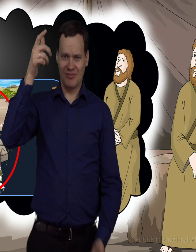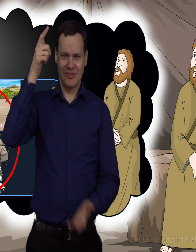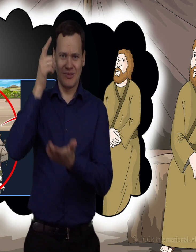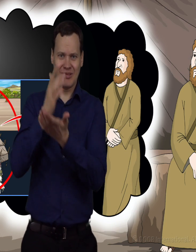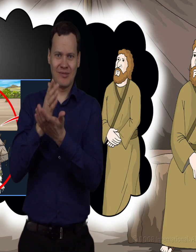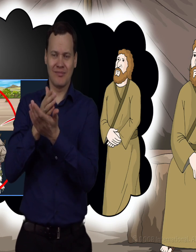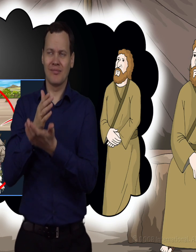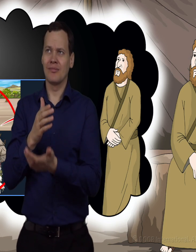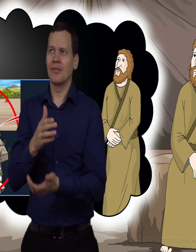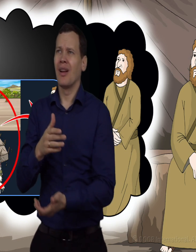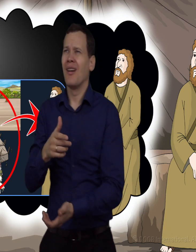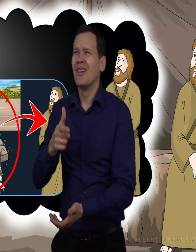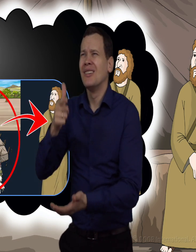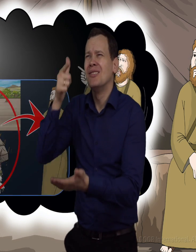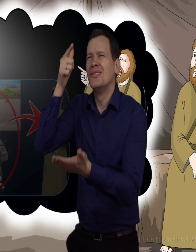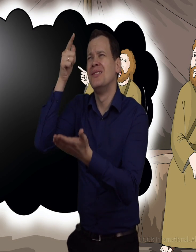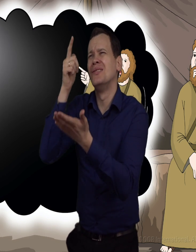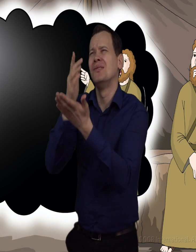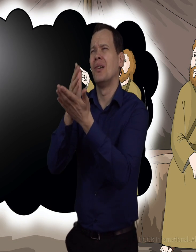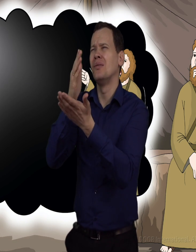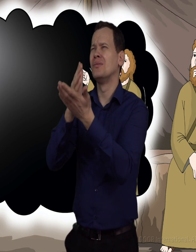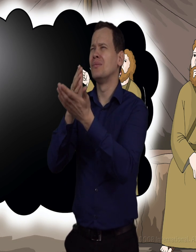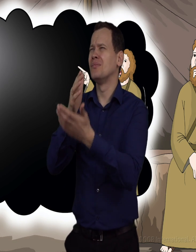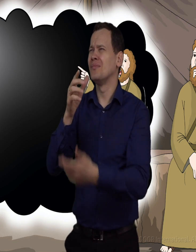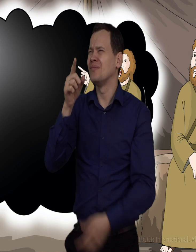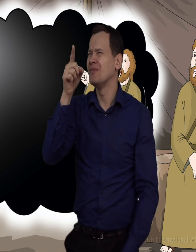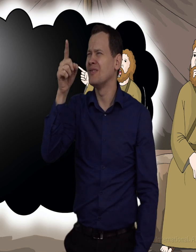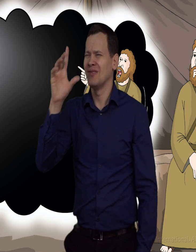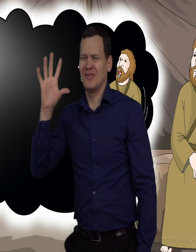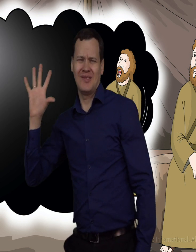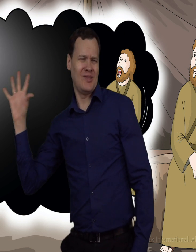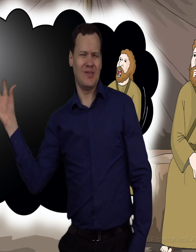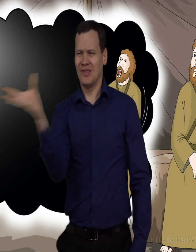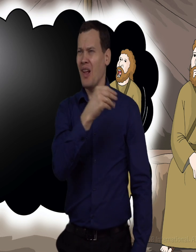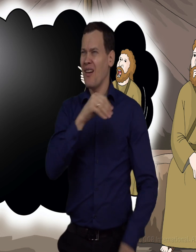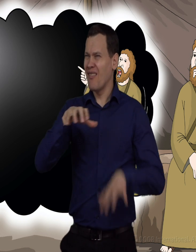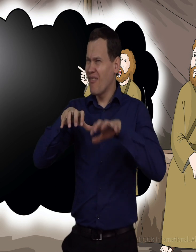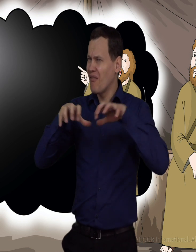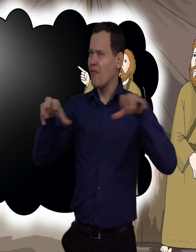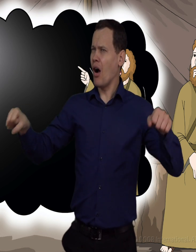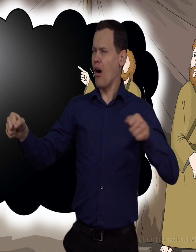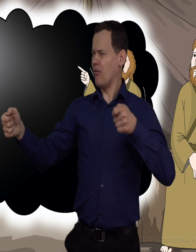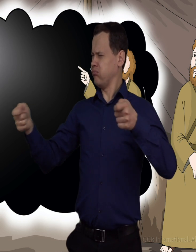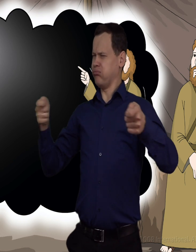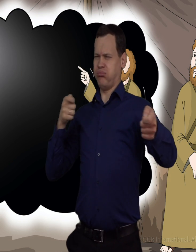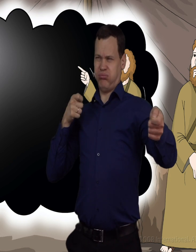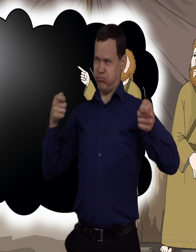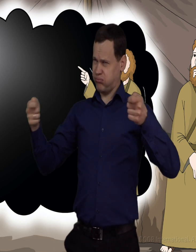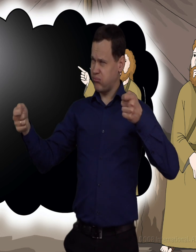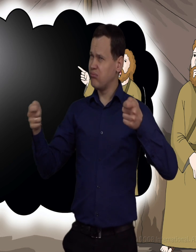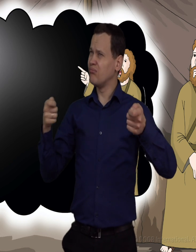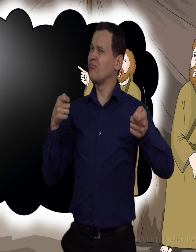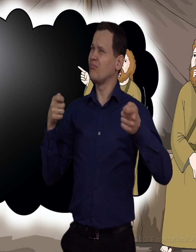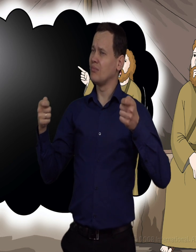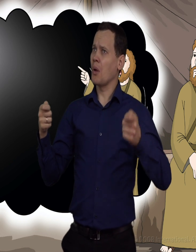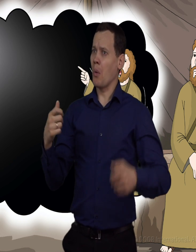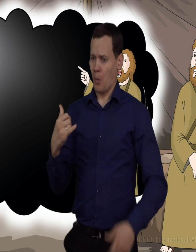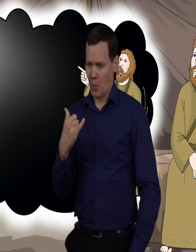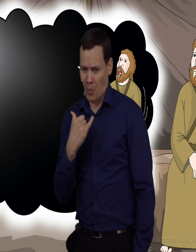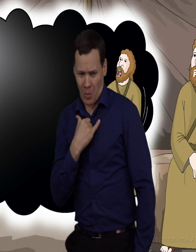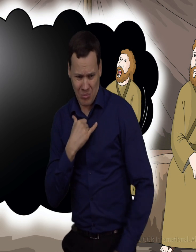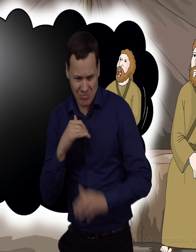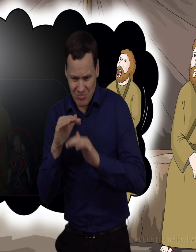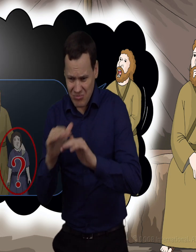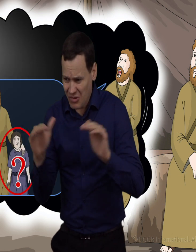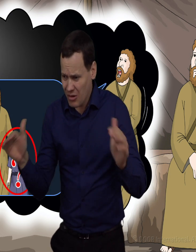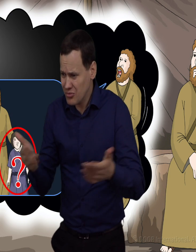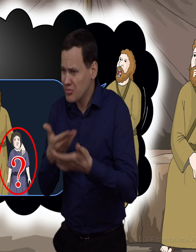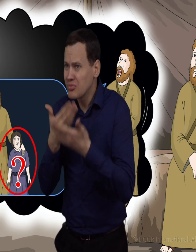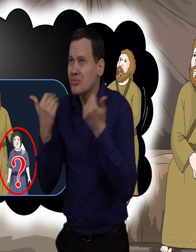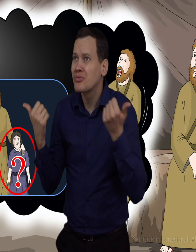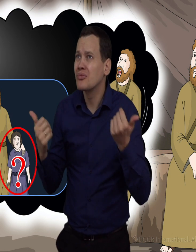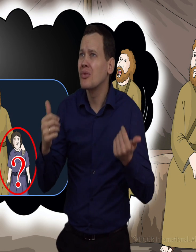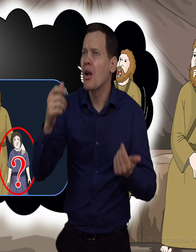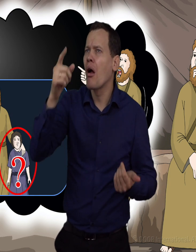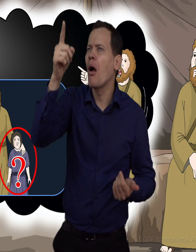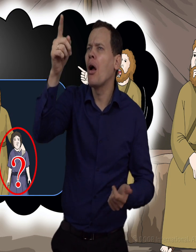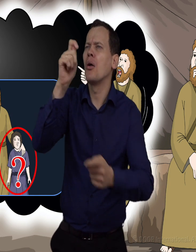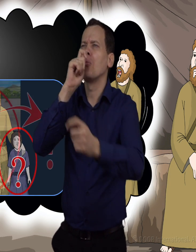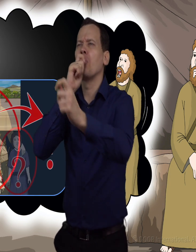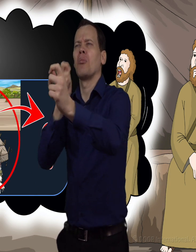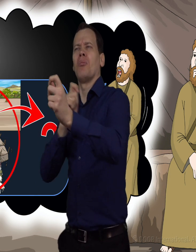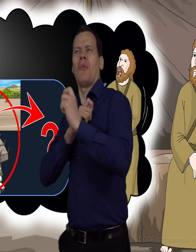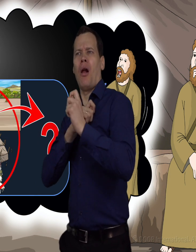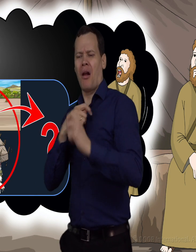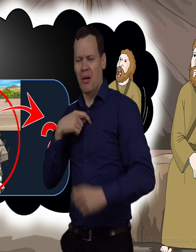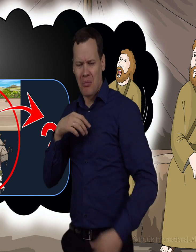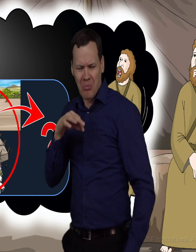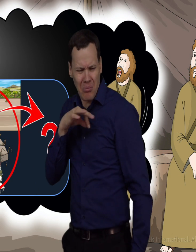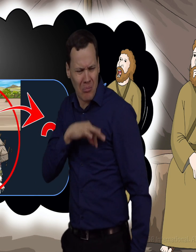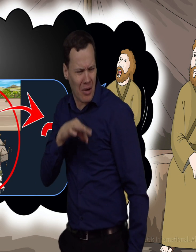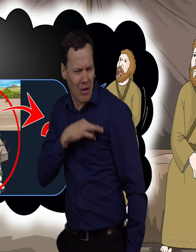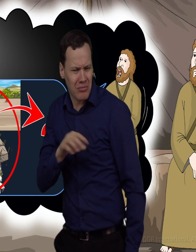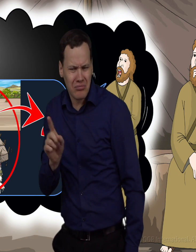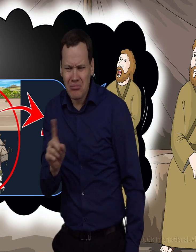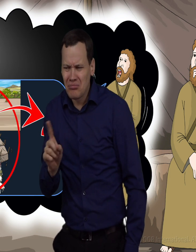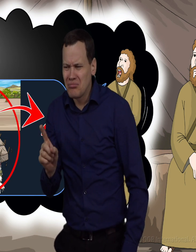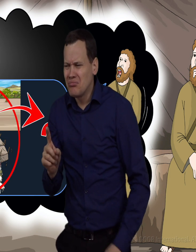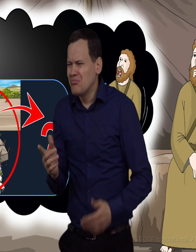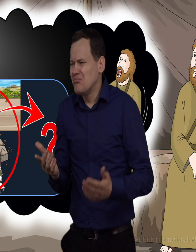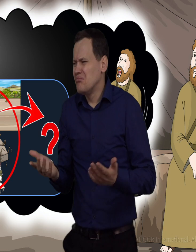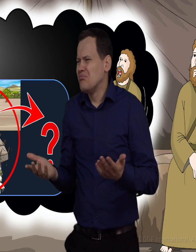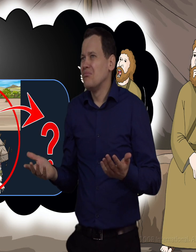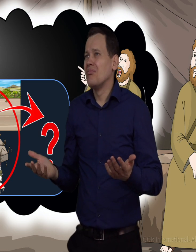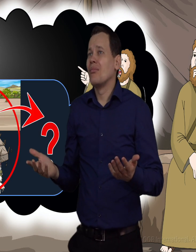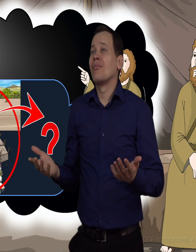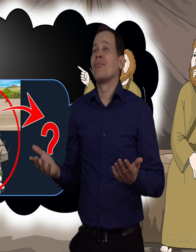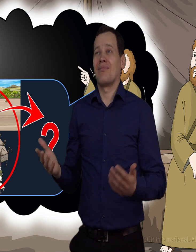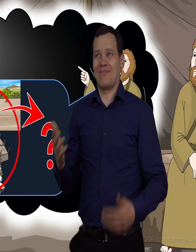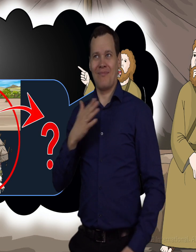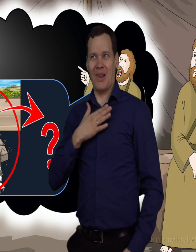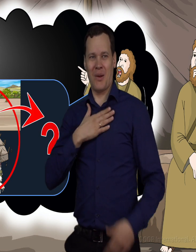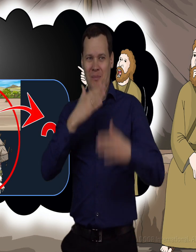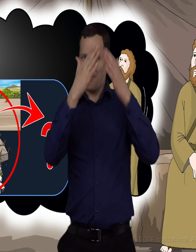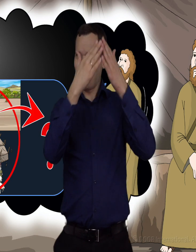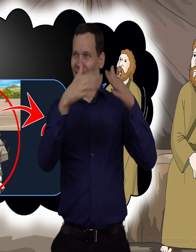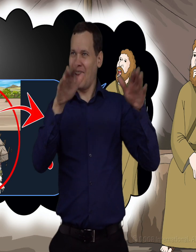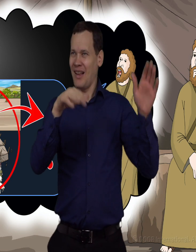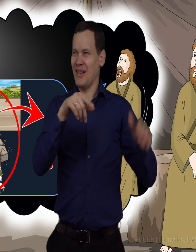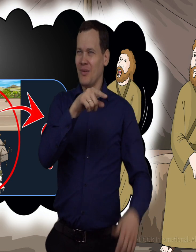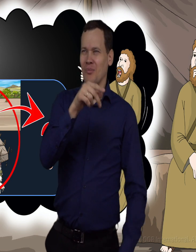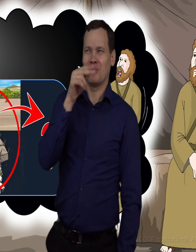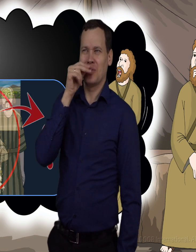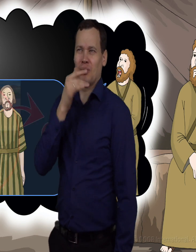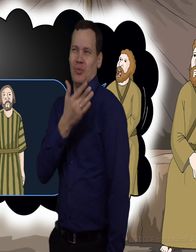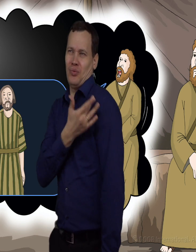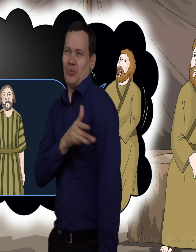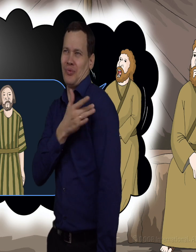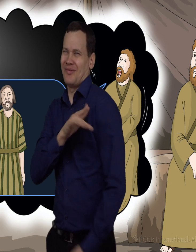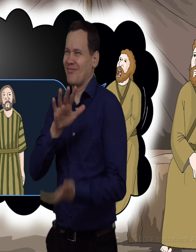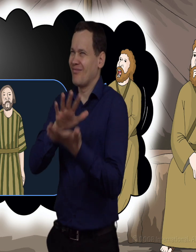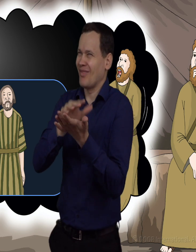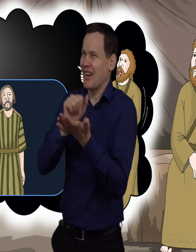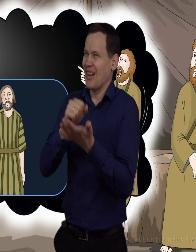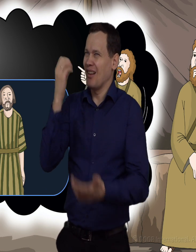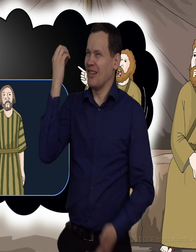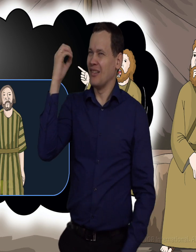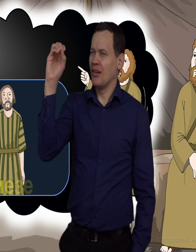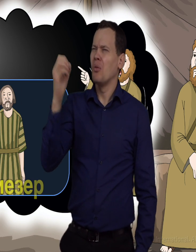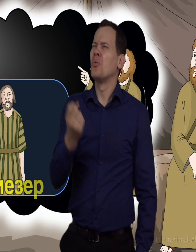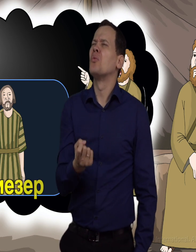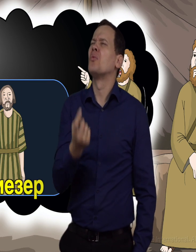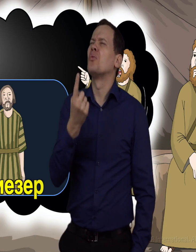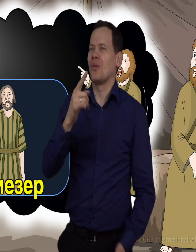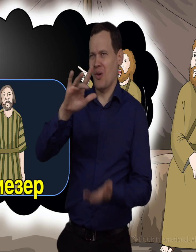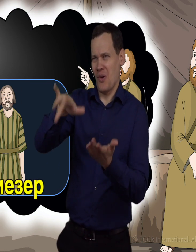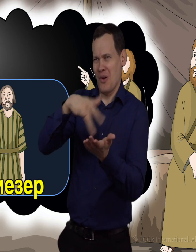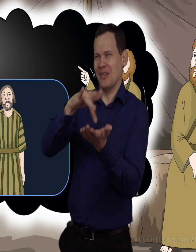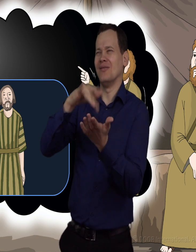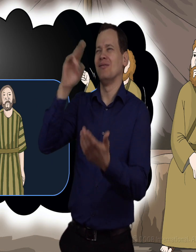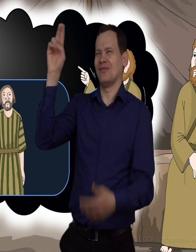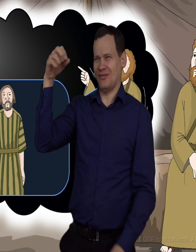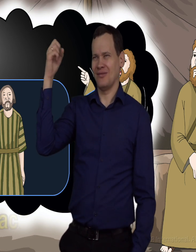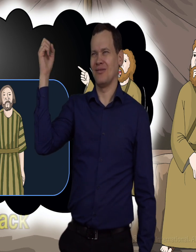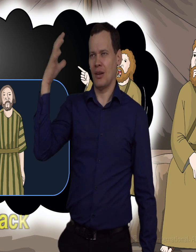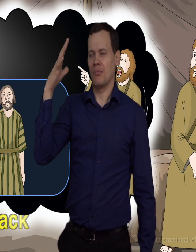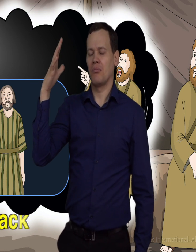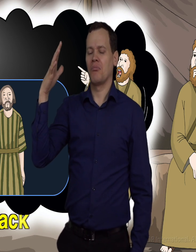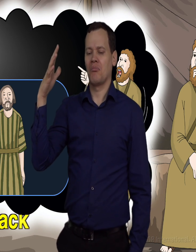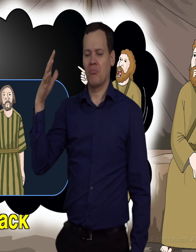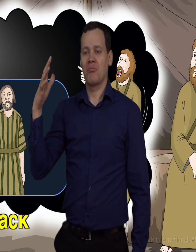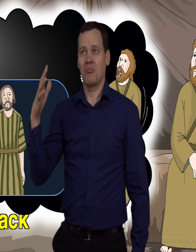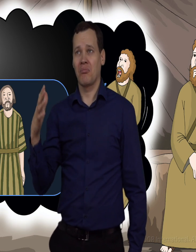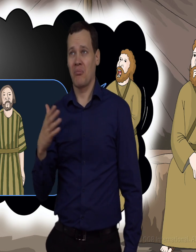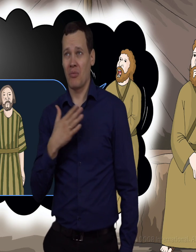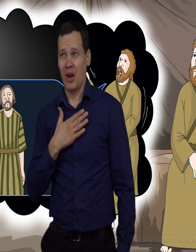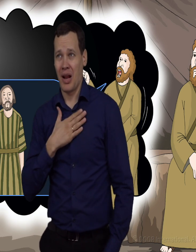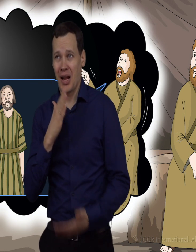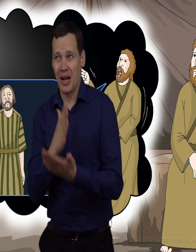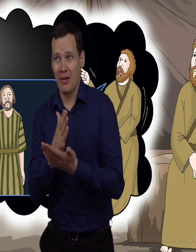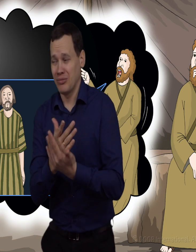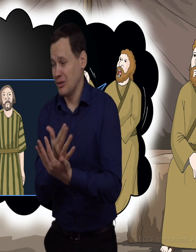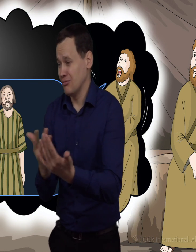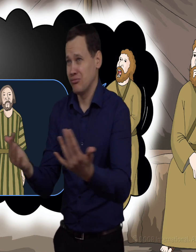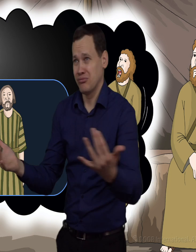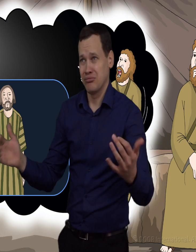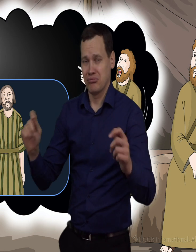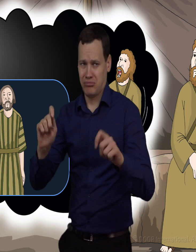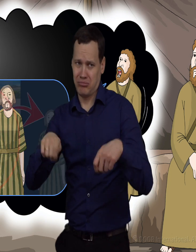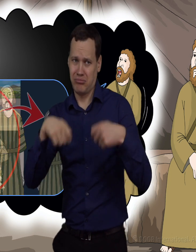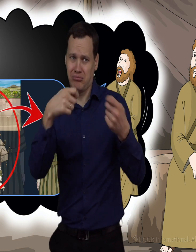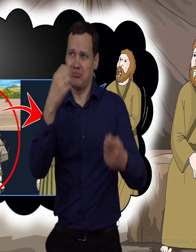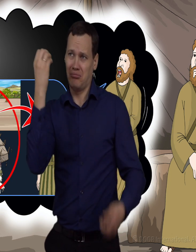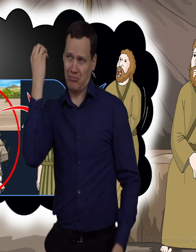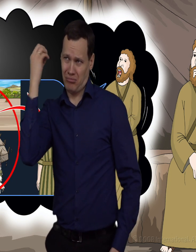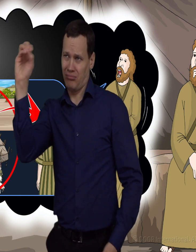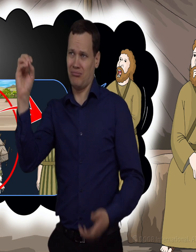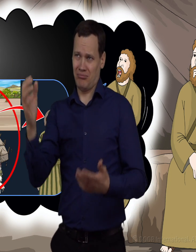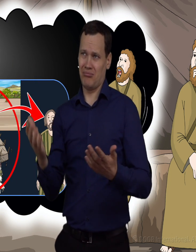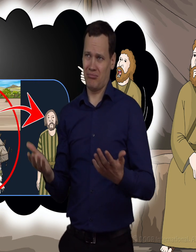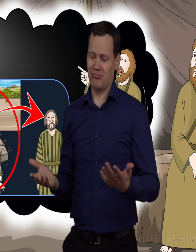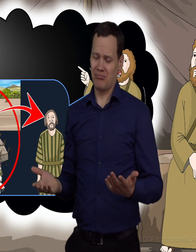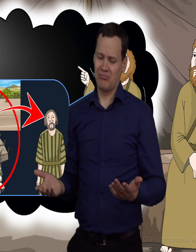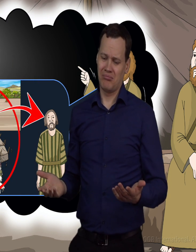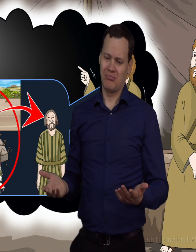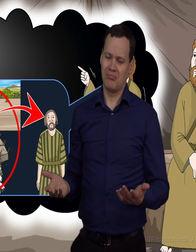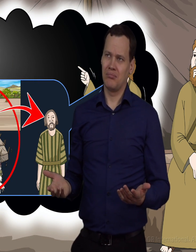But Abram replied, “O Lord GOD, what can You give me, since I remain childless, and the heir of my house is Eliezer of Damascus?”